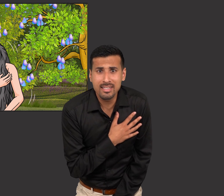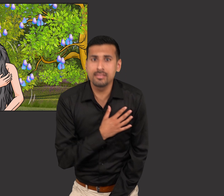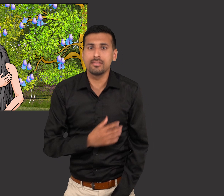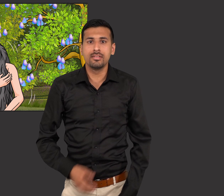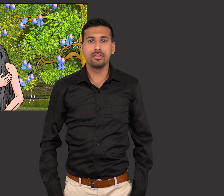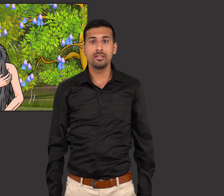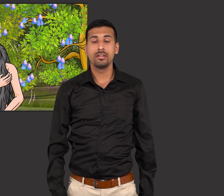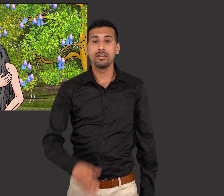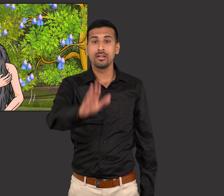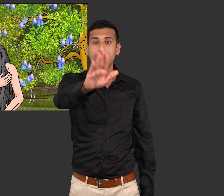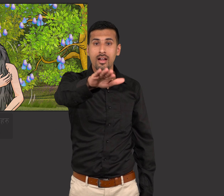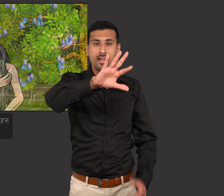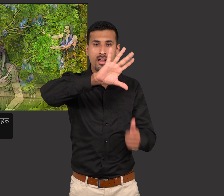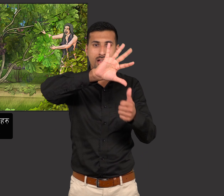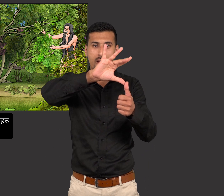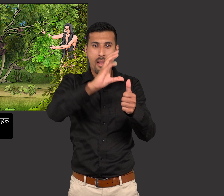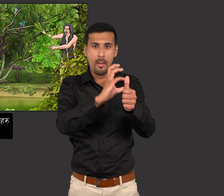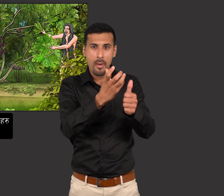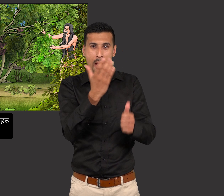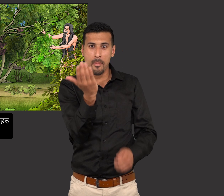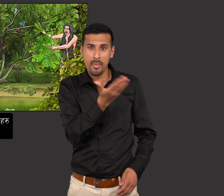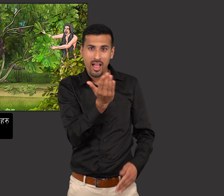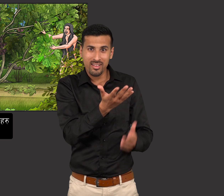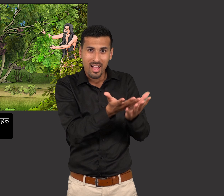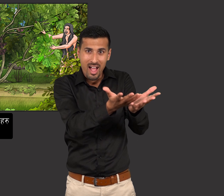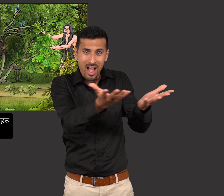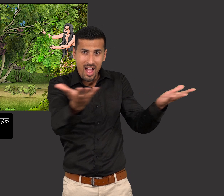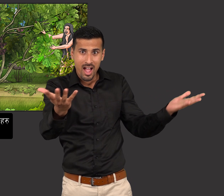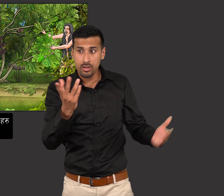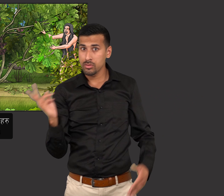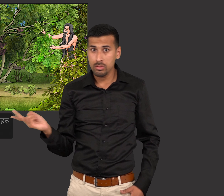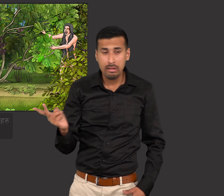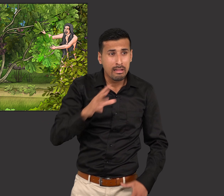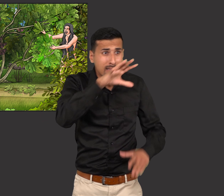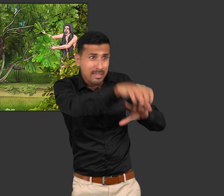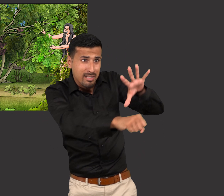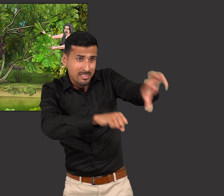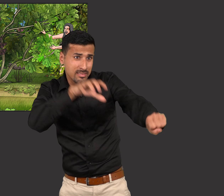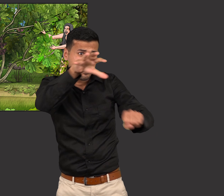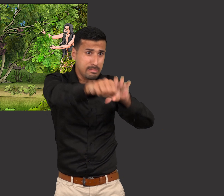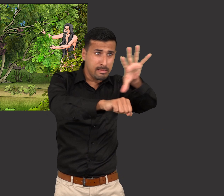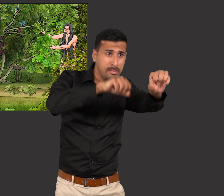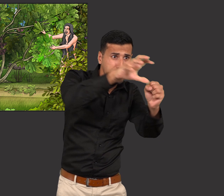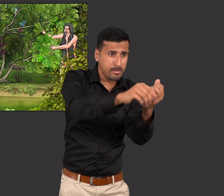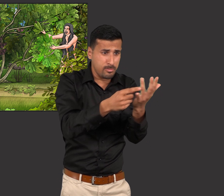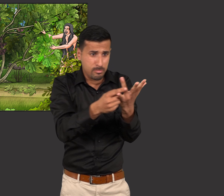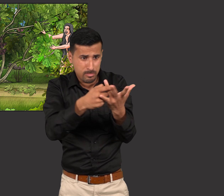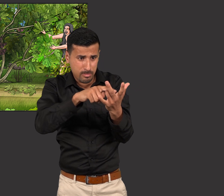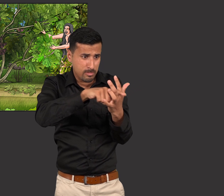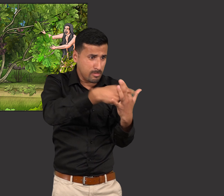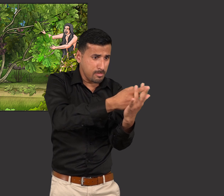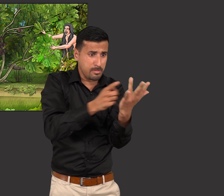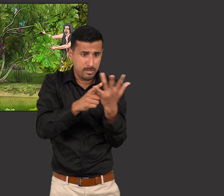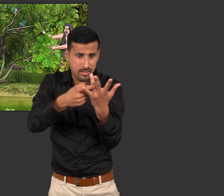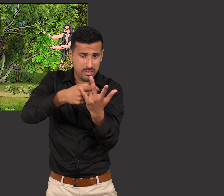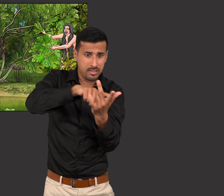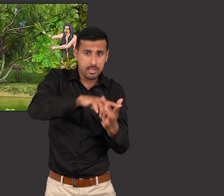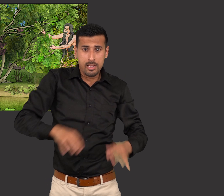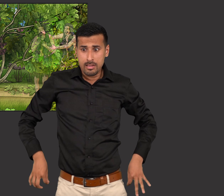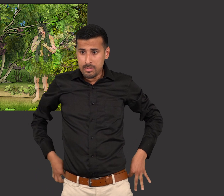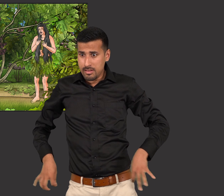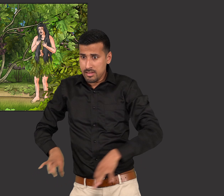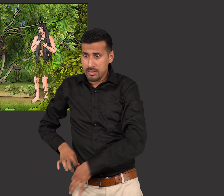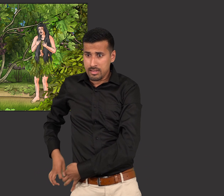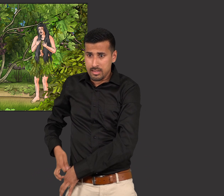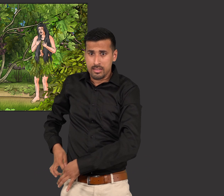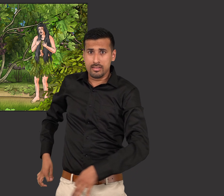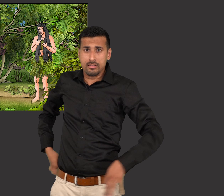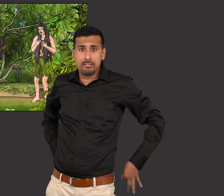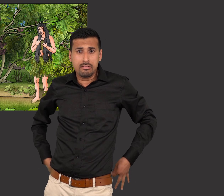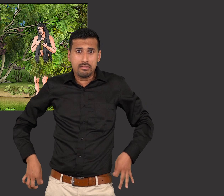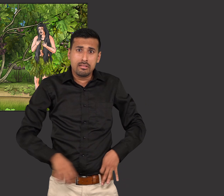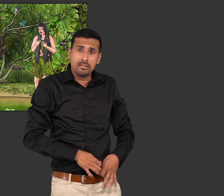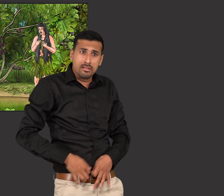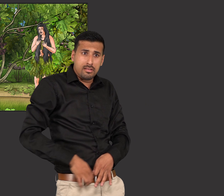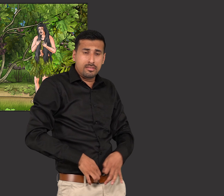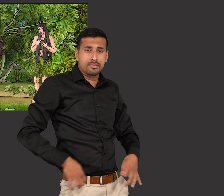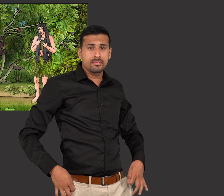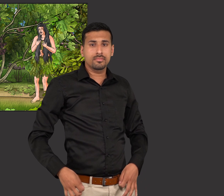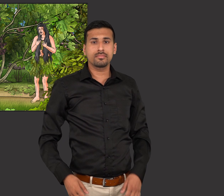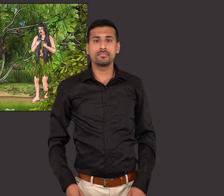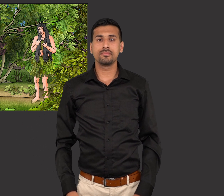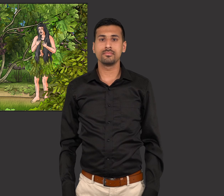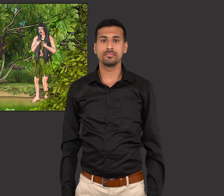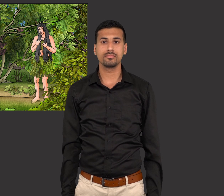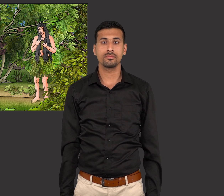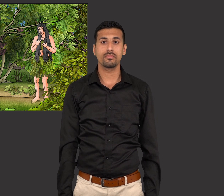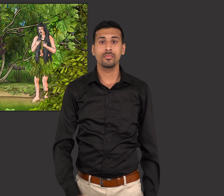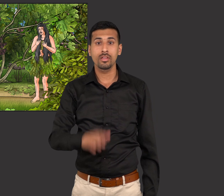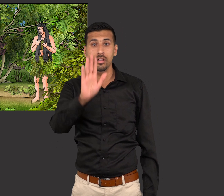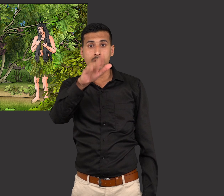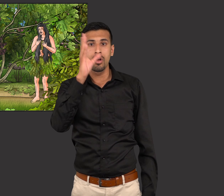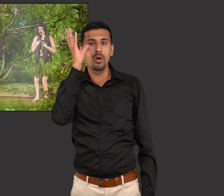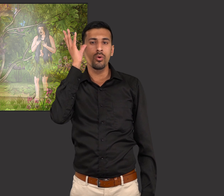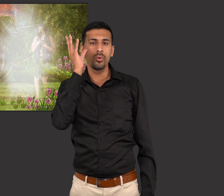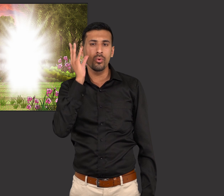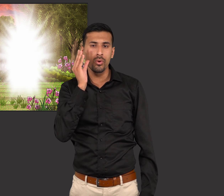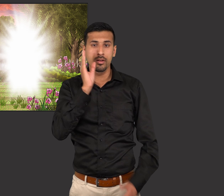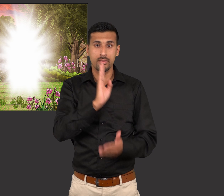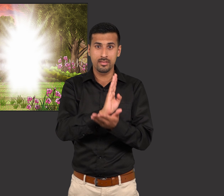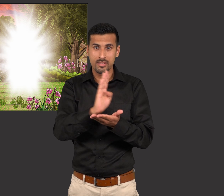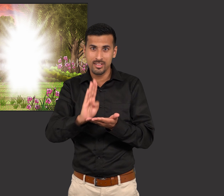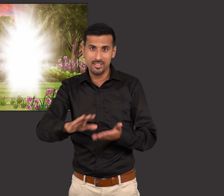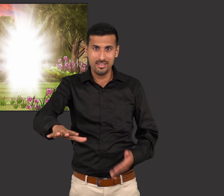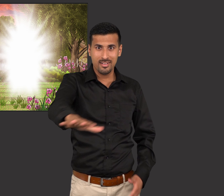so they sewed together fig leaves and made coverings for themselves.